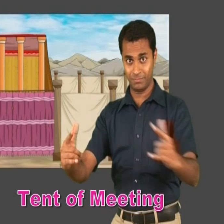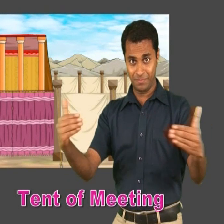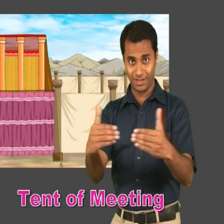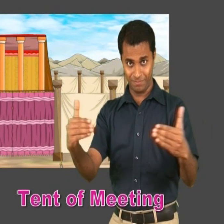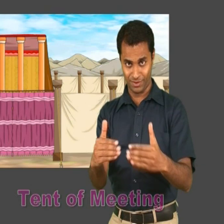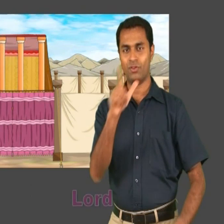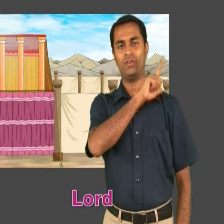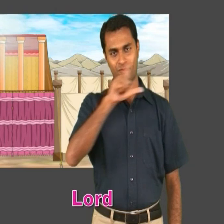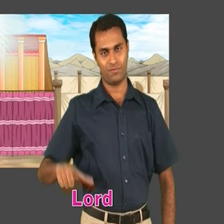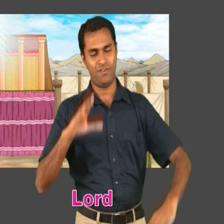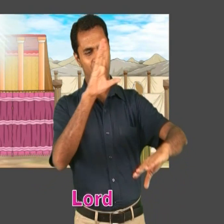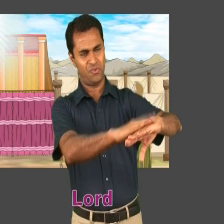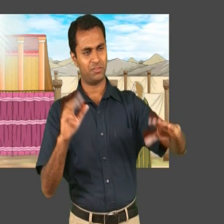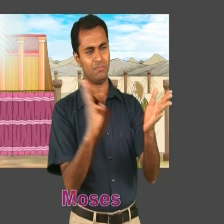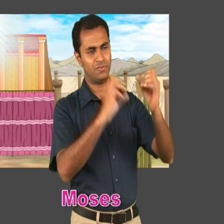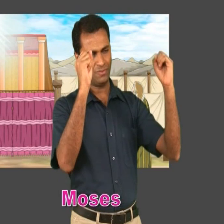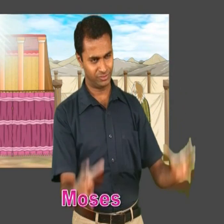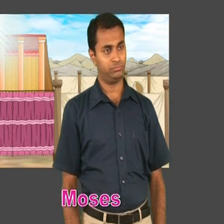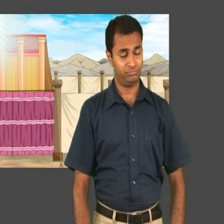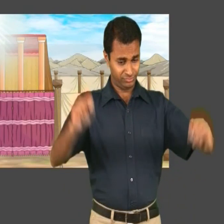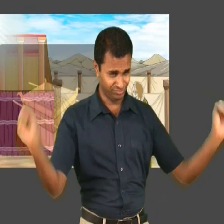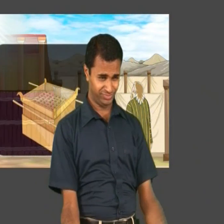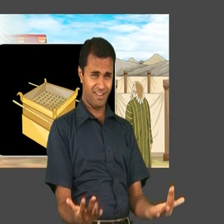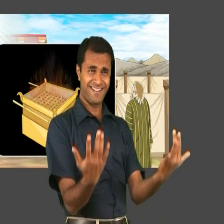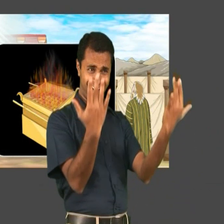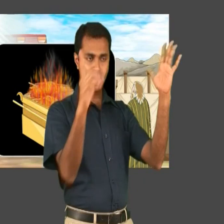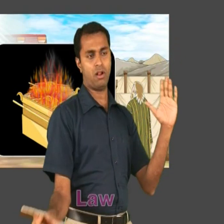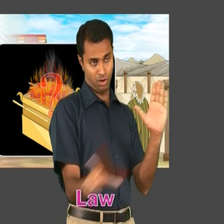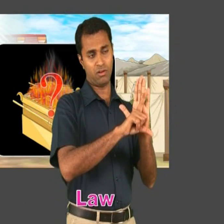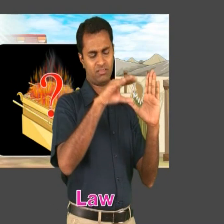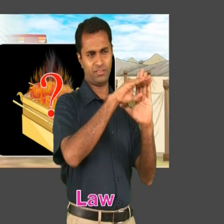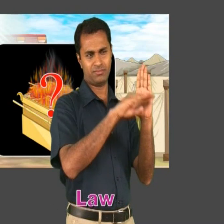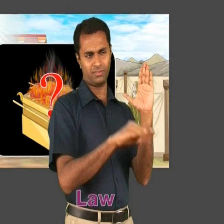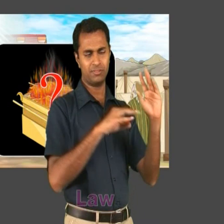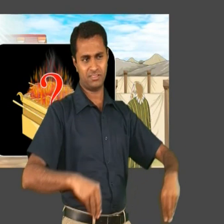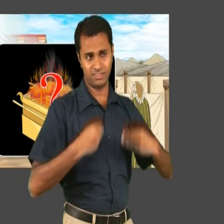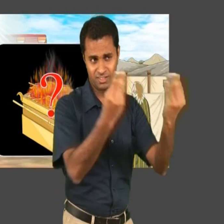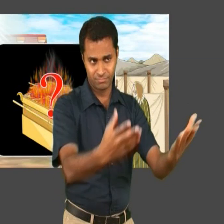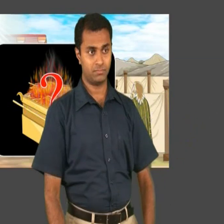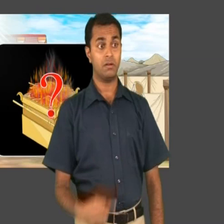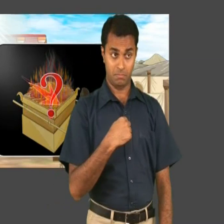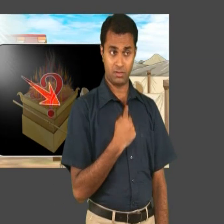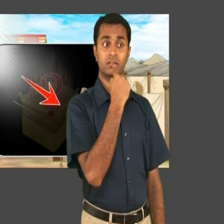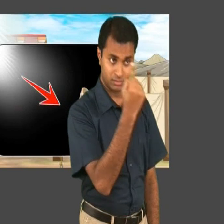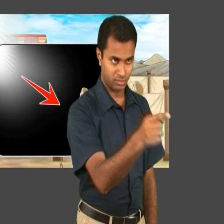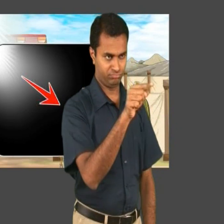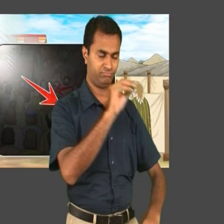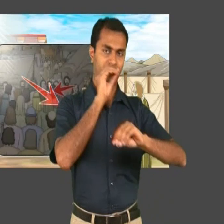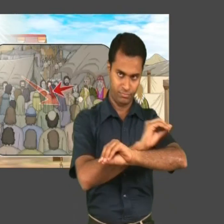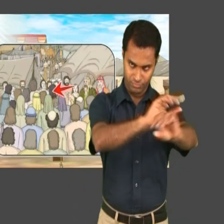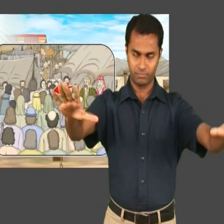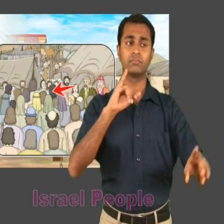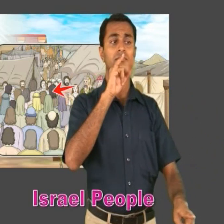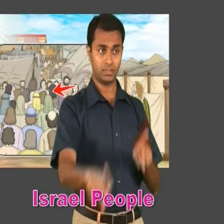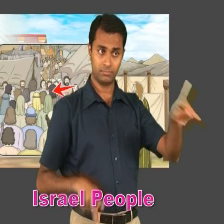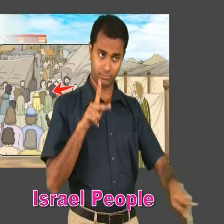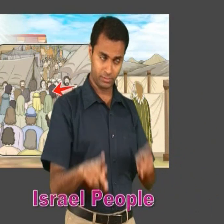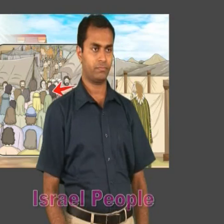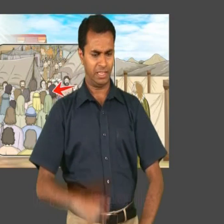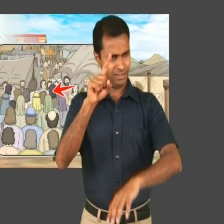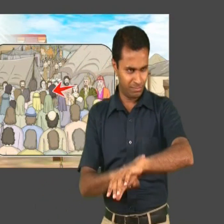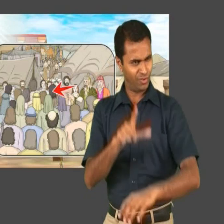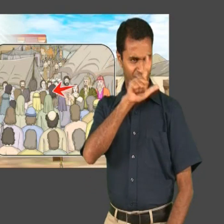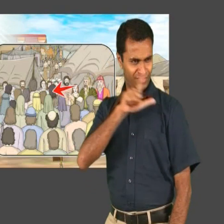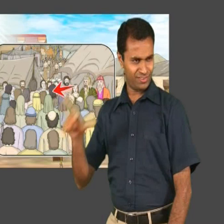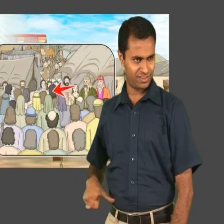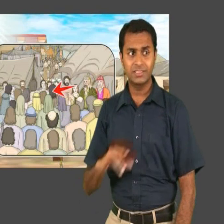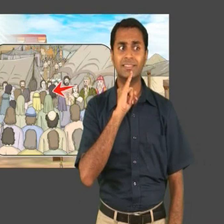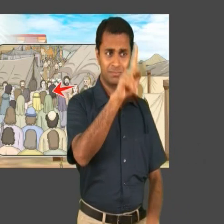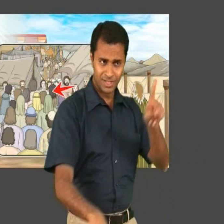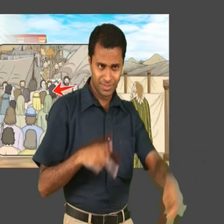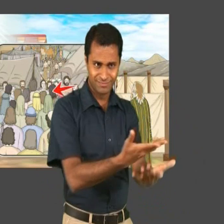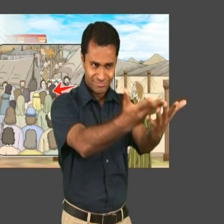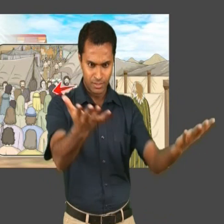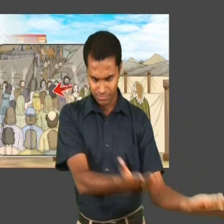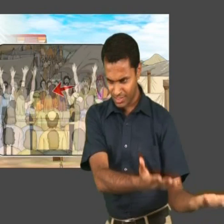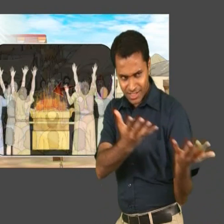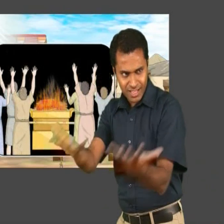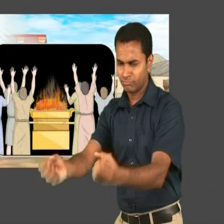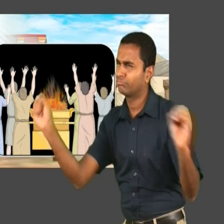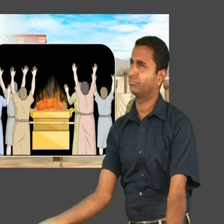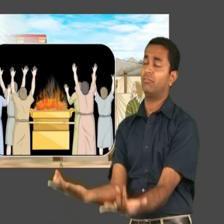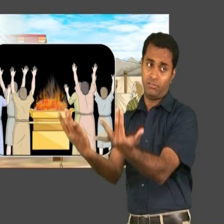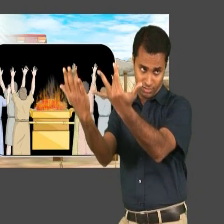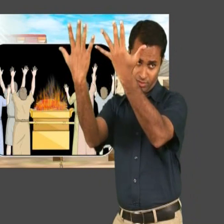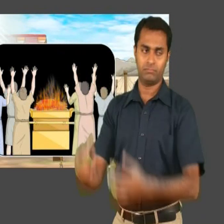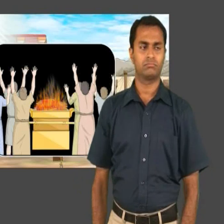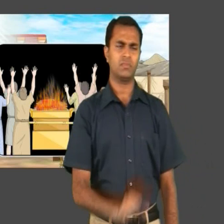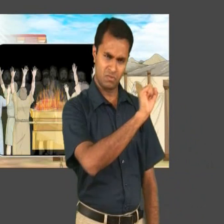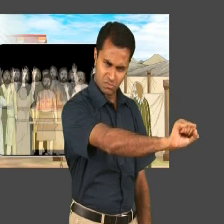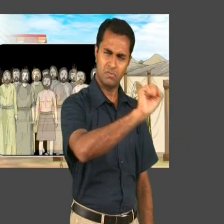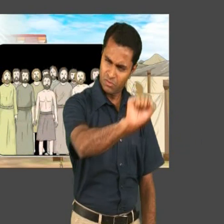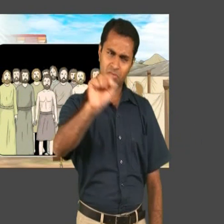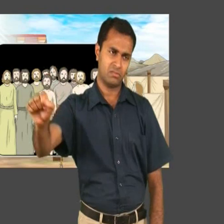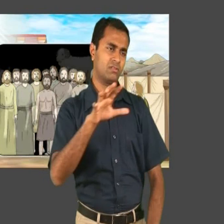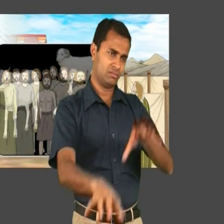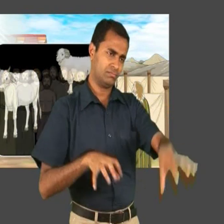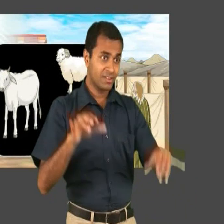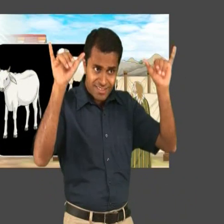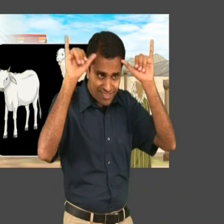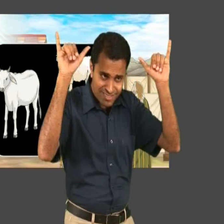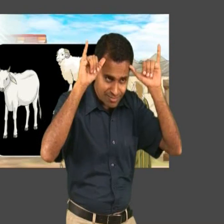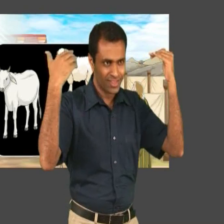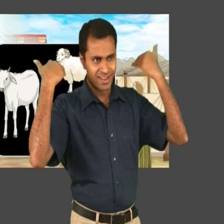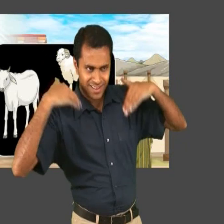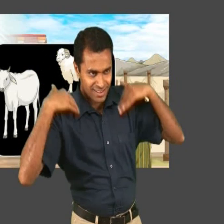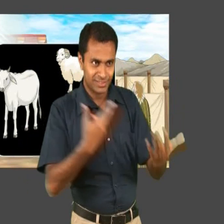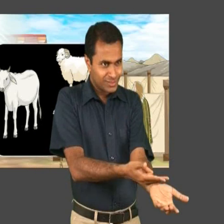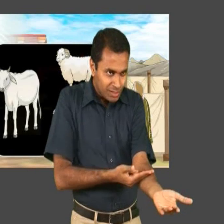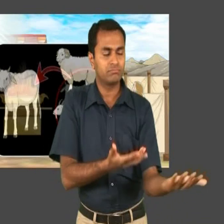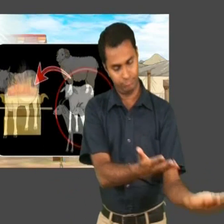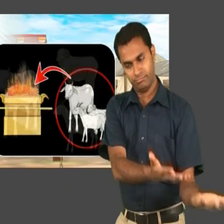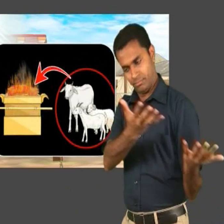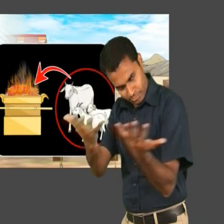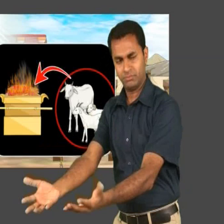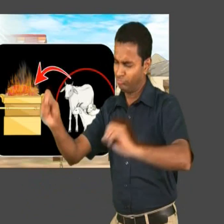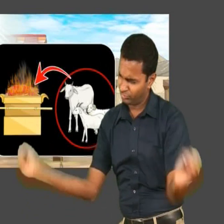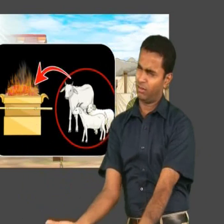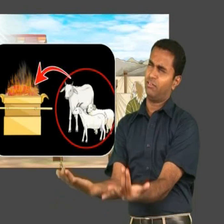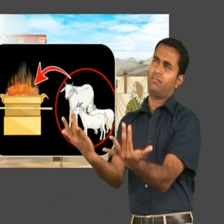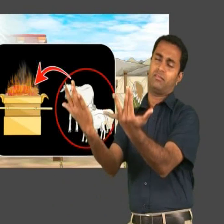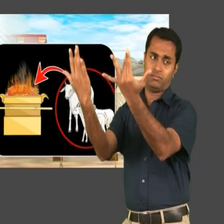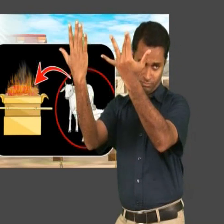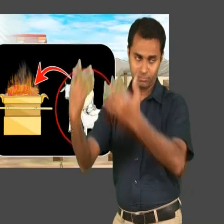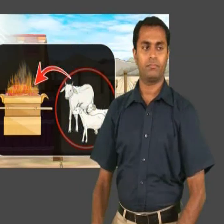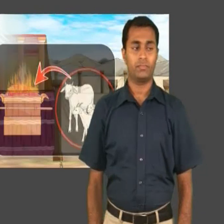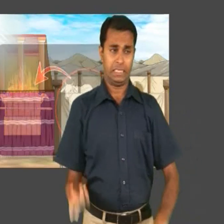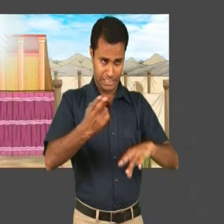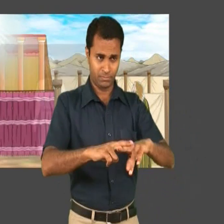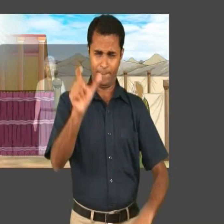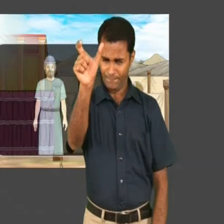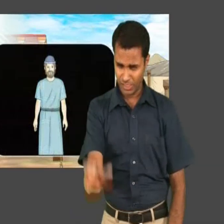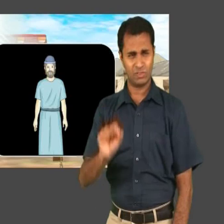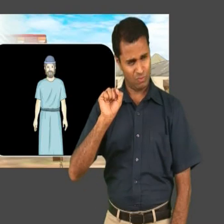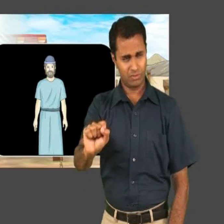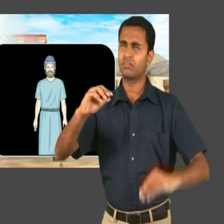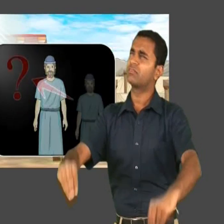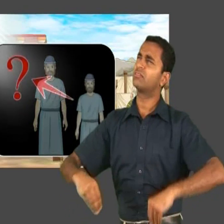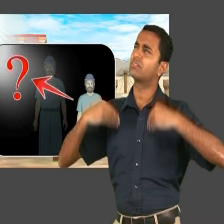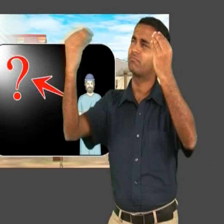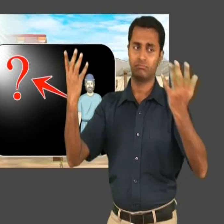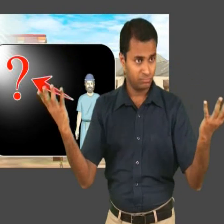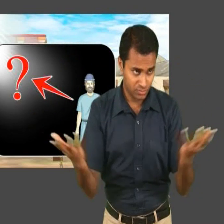Then the LORD called to Moses and spoke to him from the Tent of Meeting, saying, “Speak to the Israelites and tell them: When any of you brings an offering to the LORD, you may bring as your offering an animal from the herd or the flock.